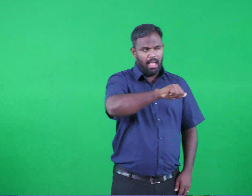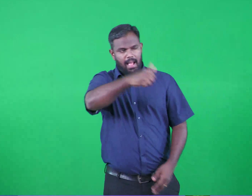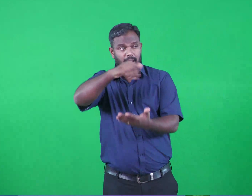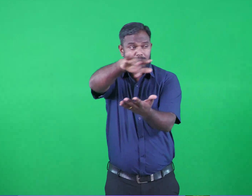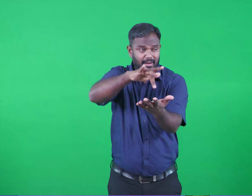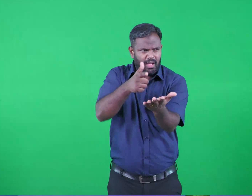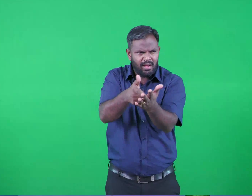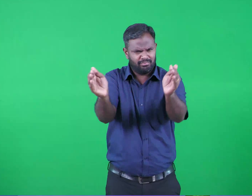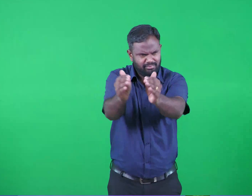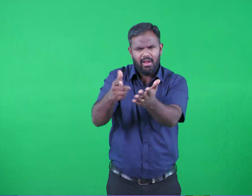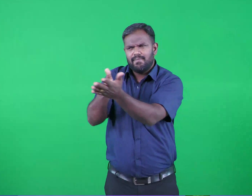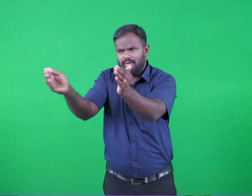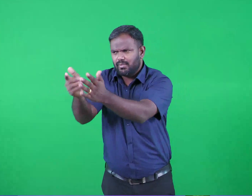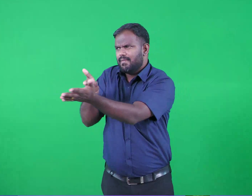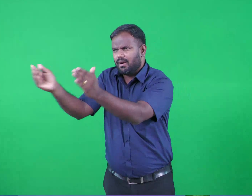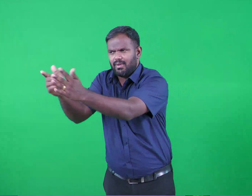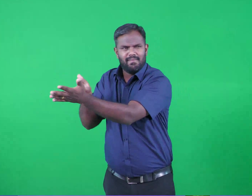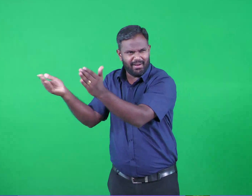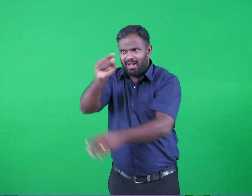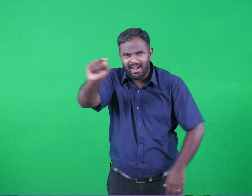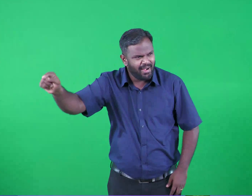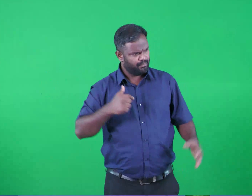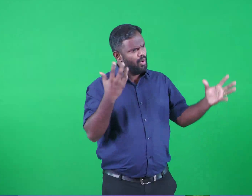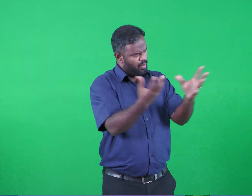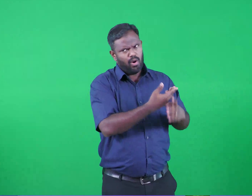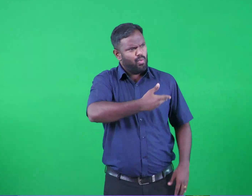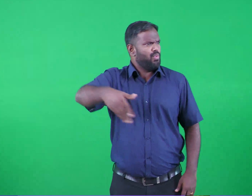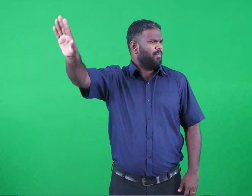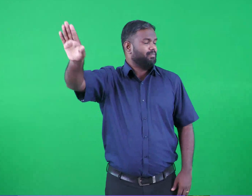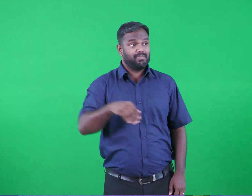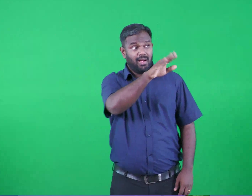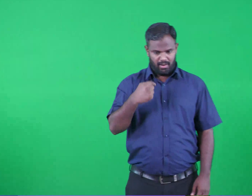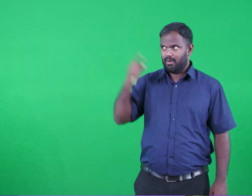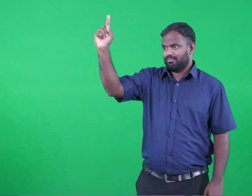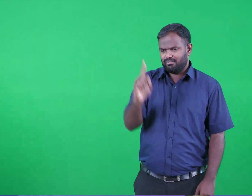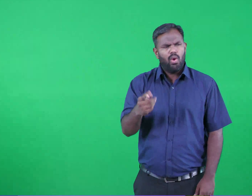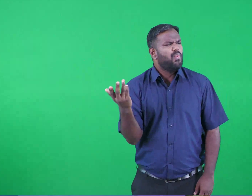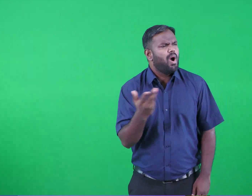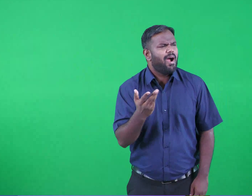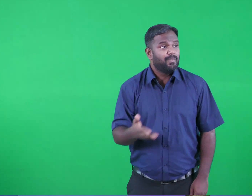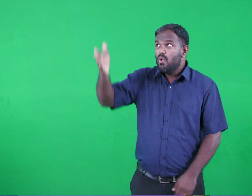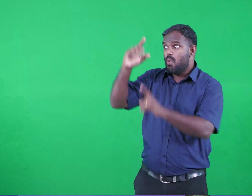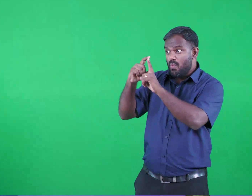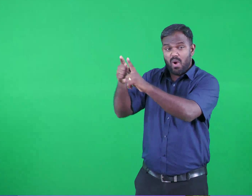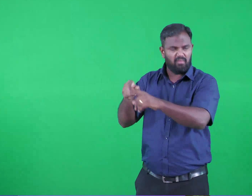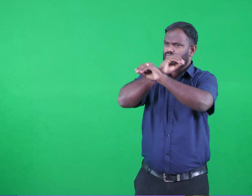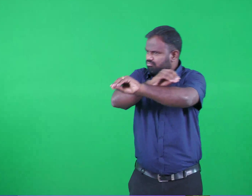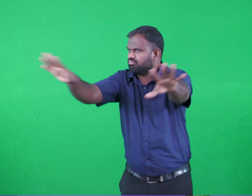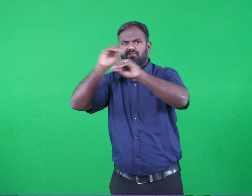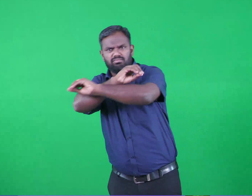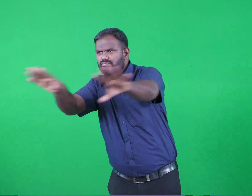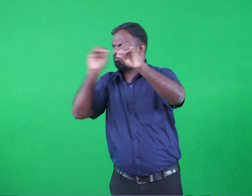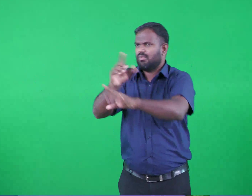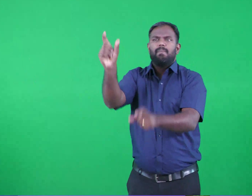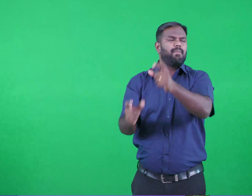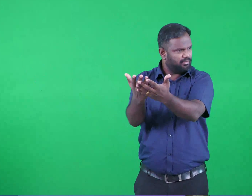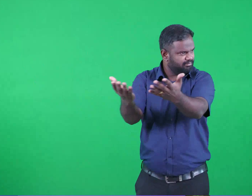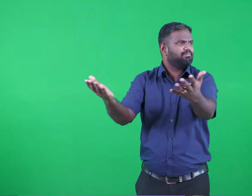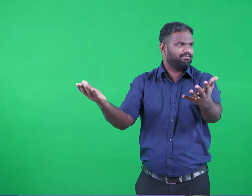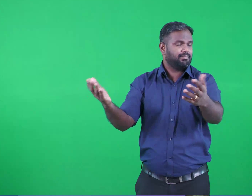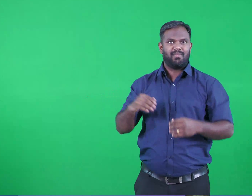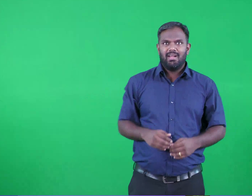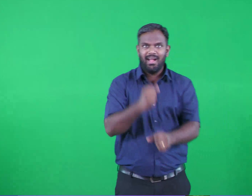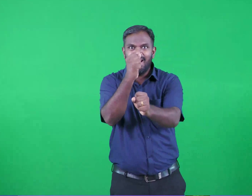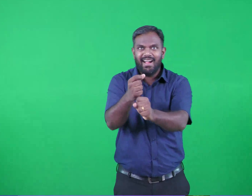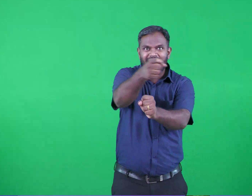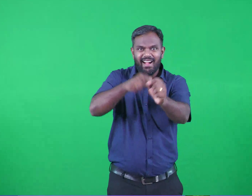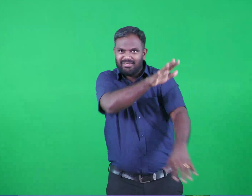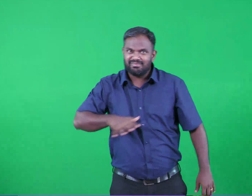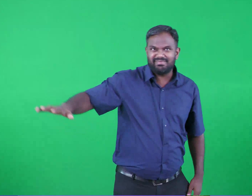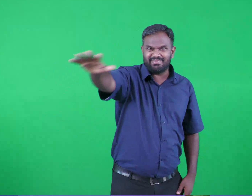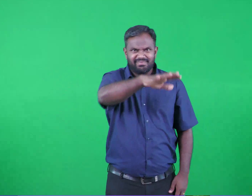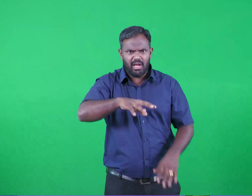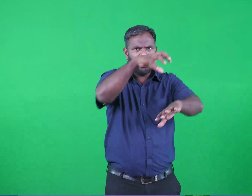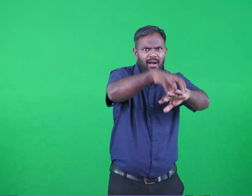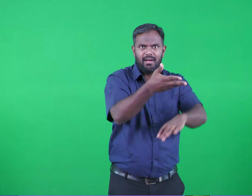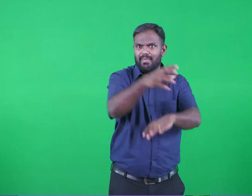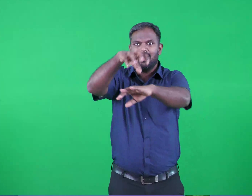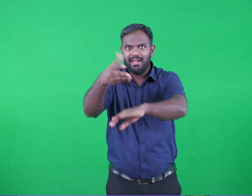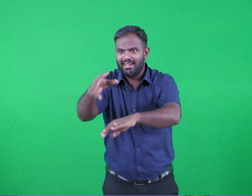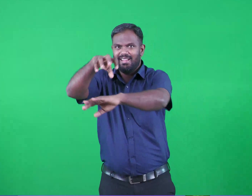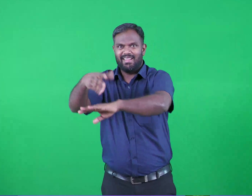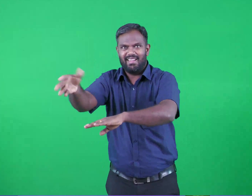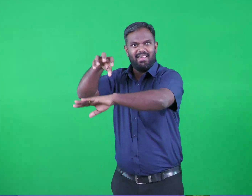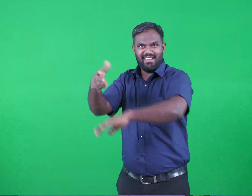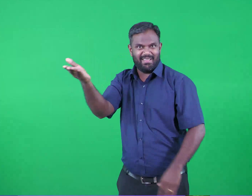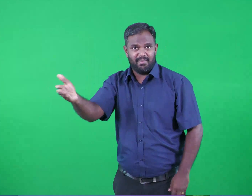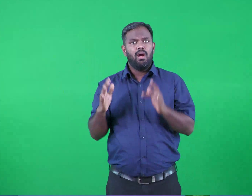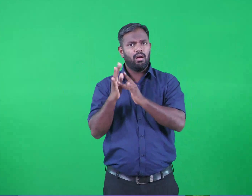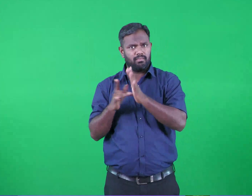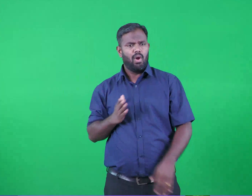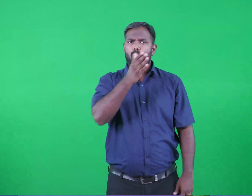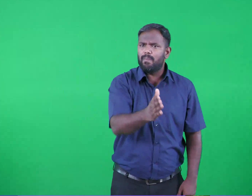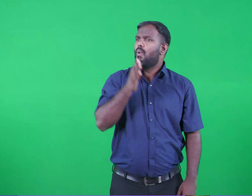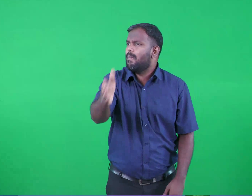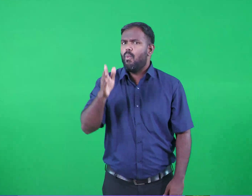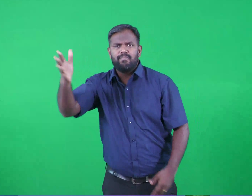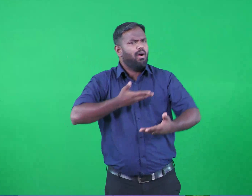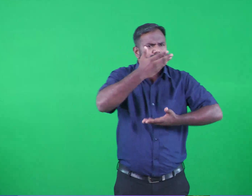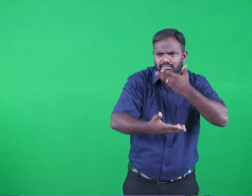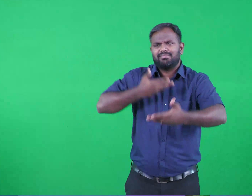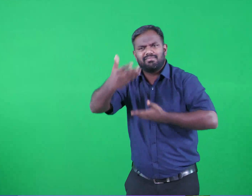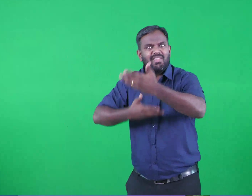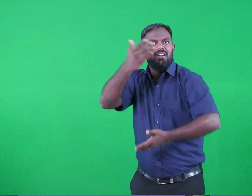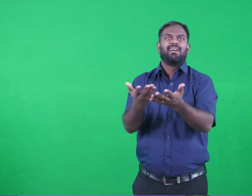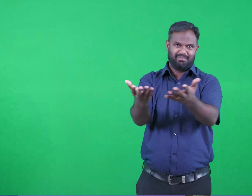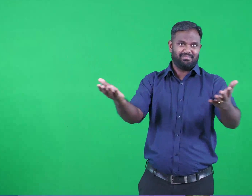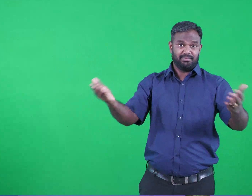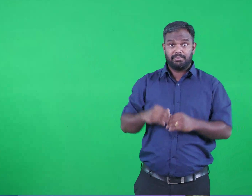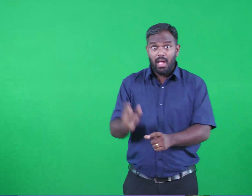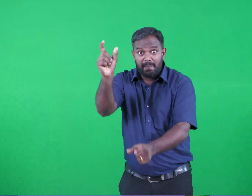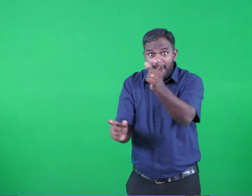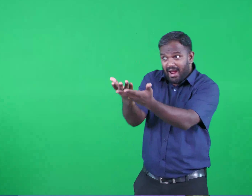But Jesus answered, "Let us go on to the neighboring towns so I can preach there as well, for that is why I have come."